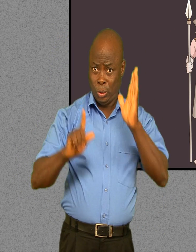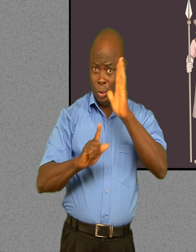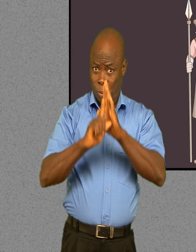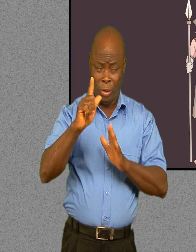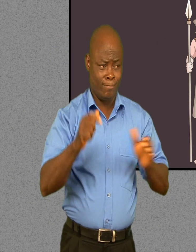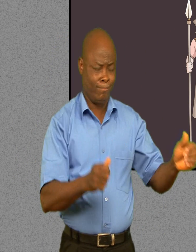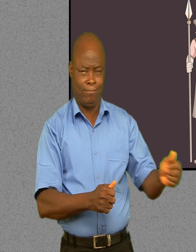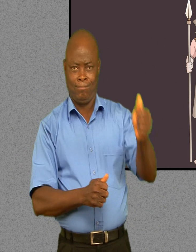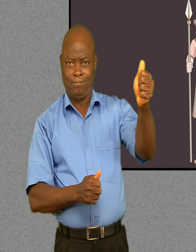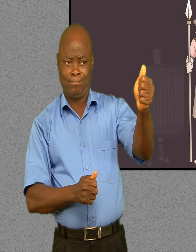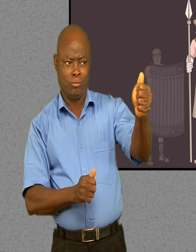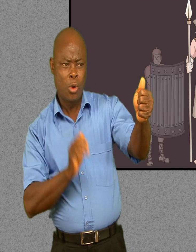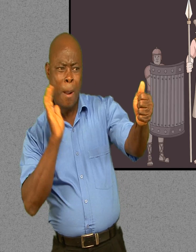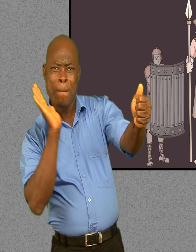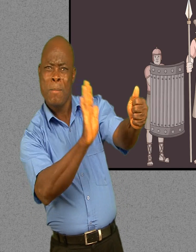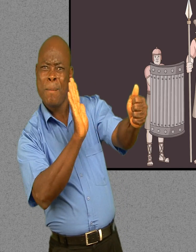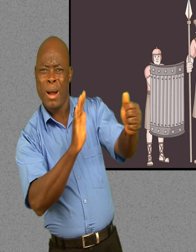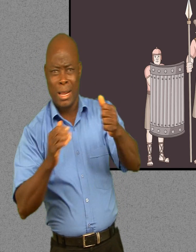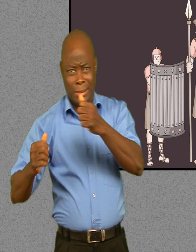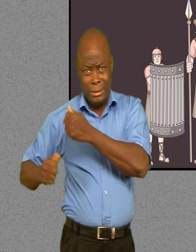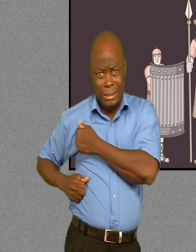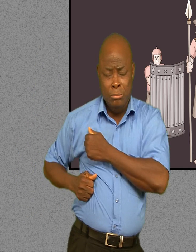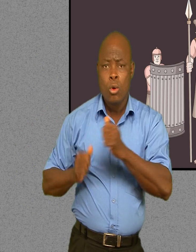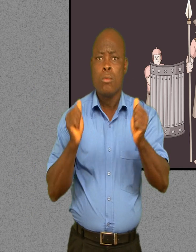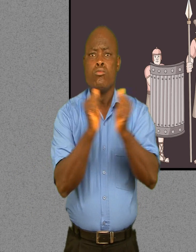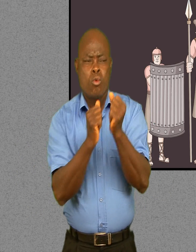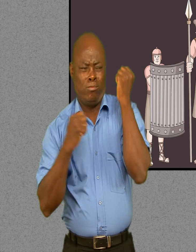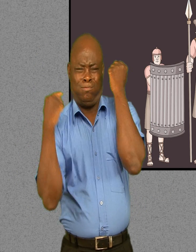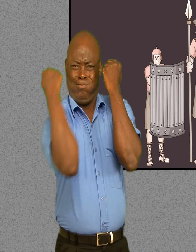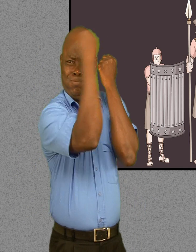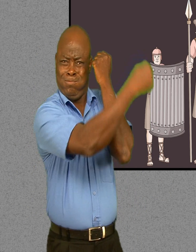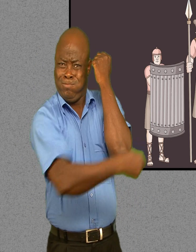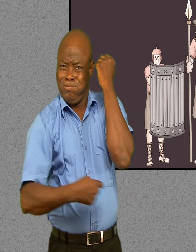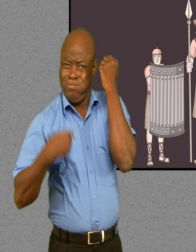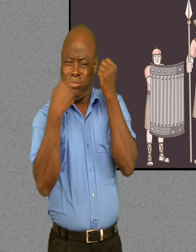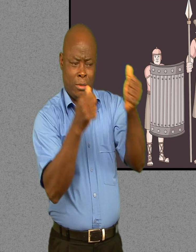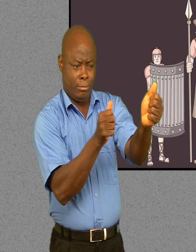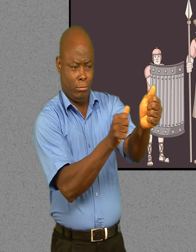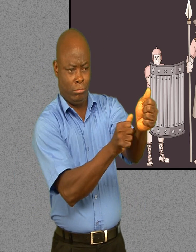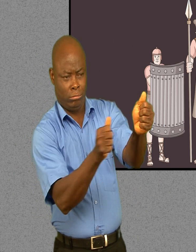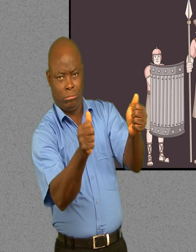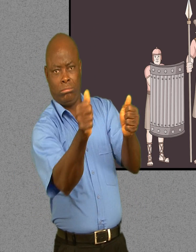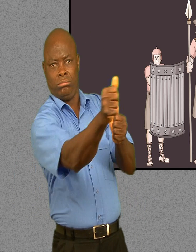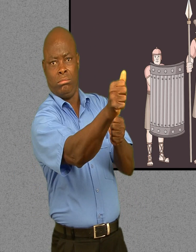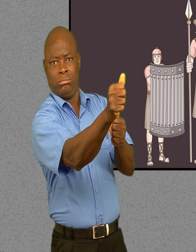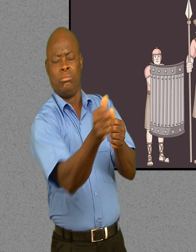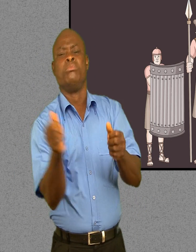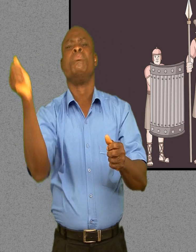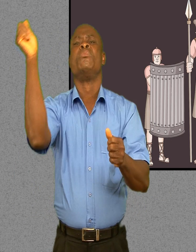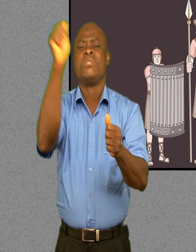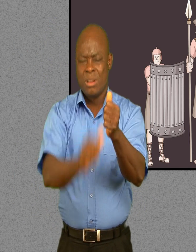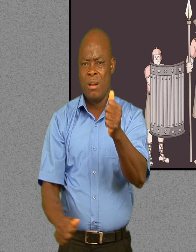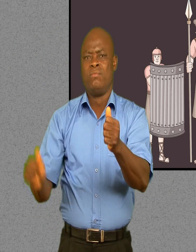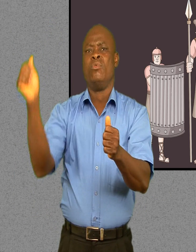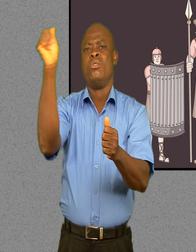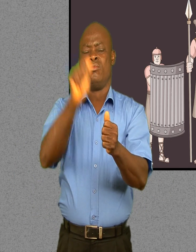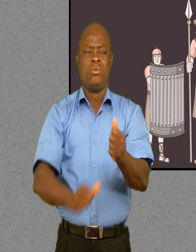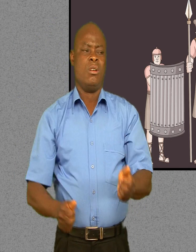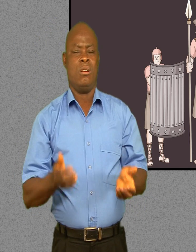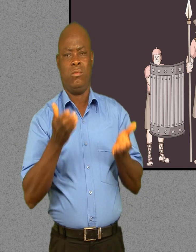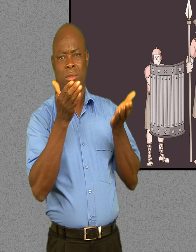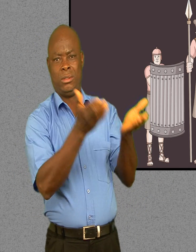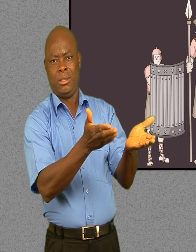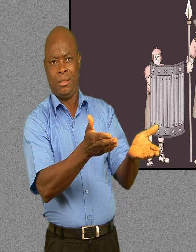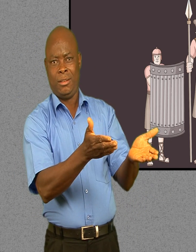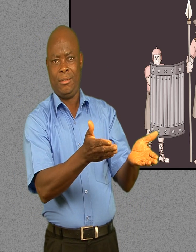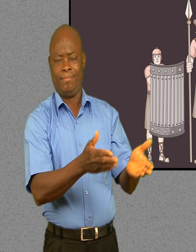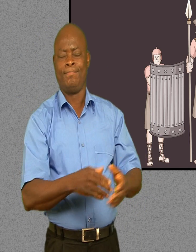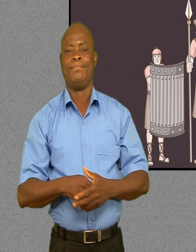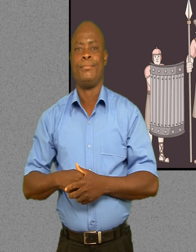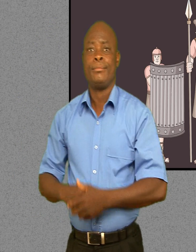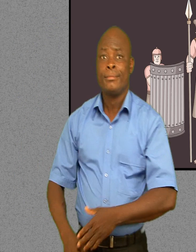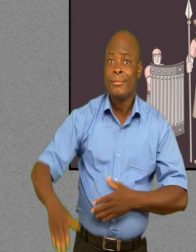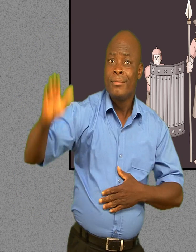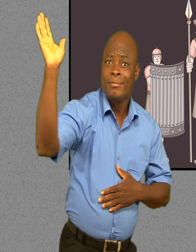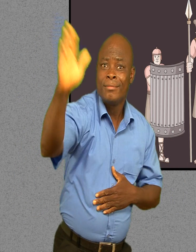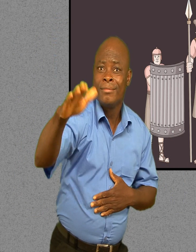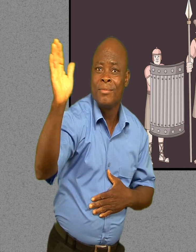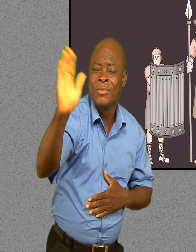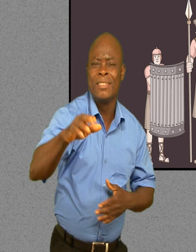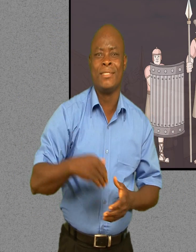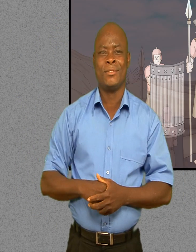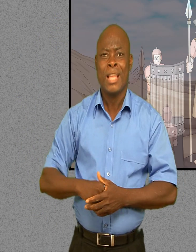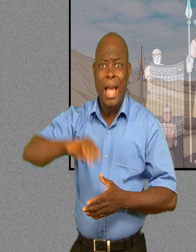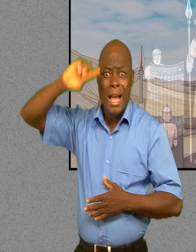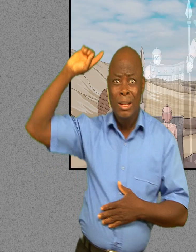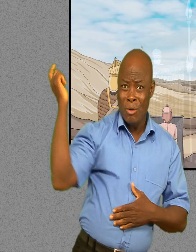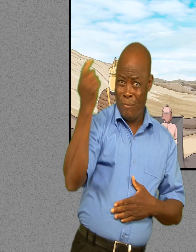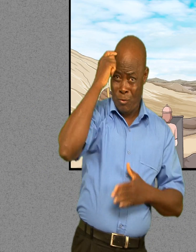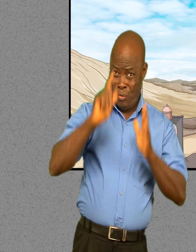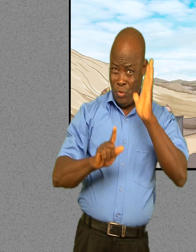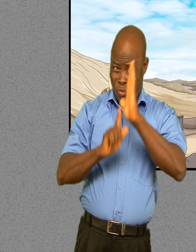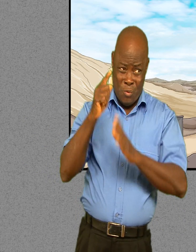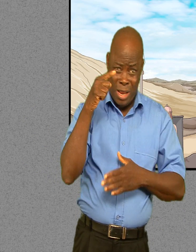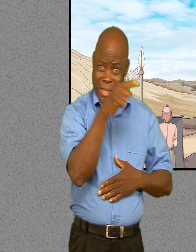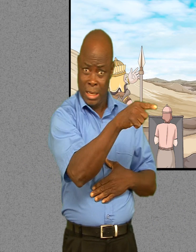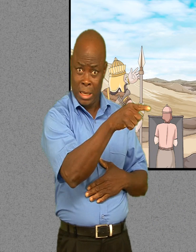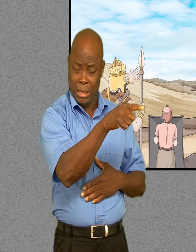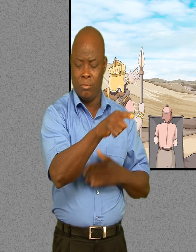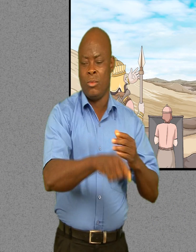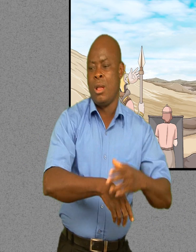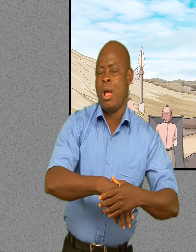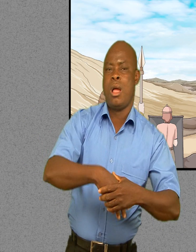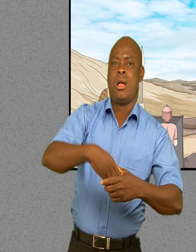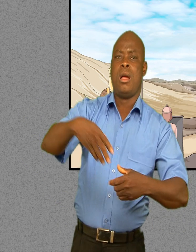In addition, his shield bearer went before him.